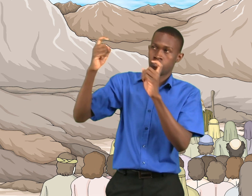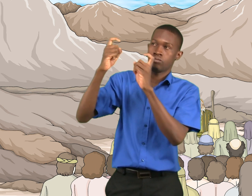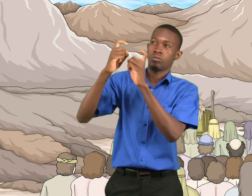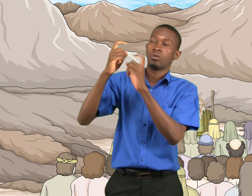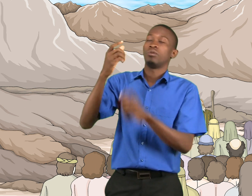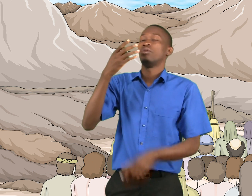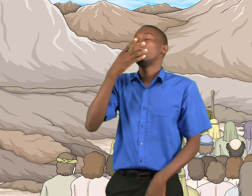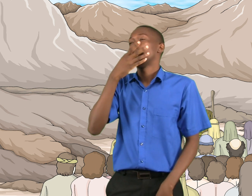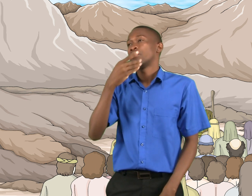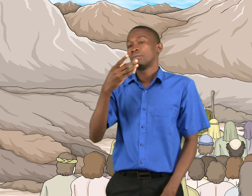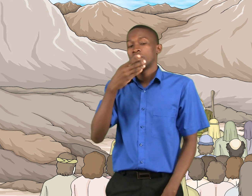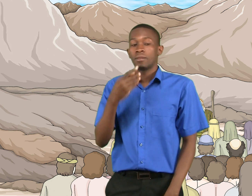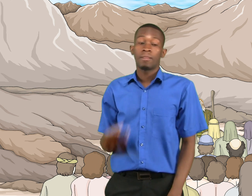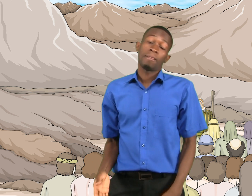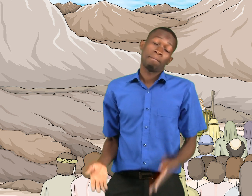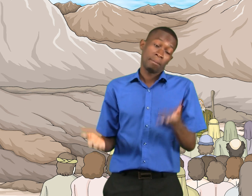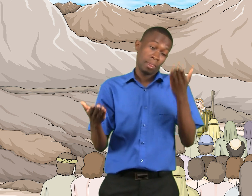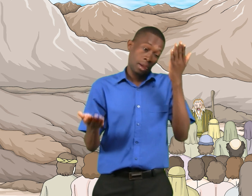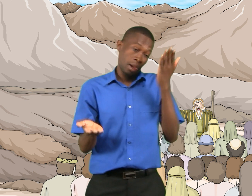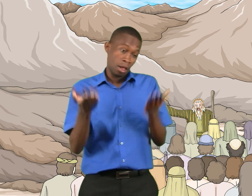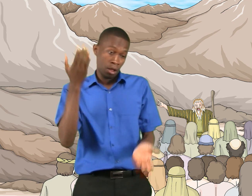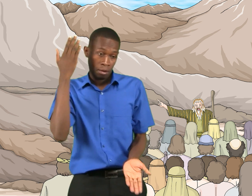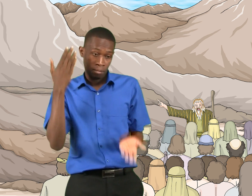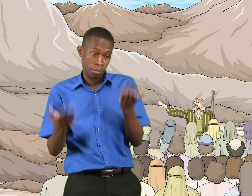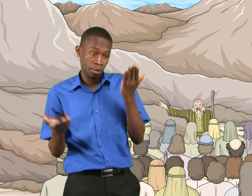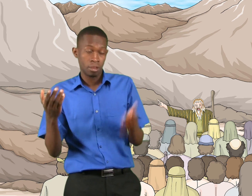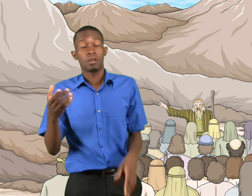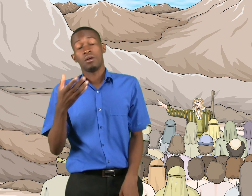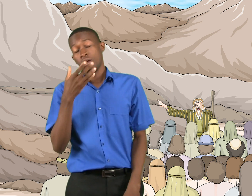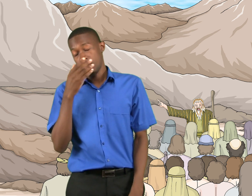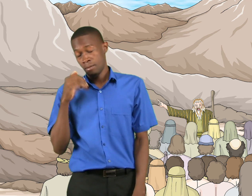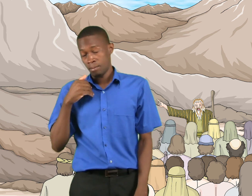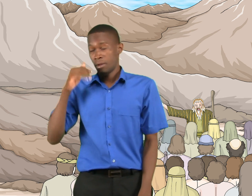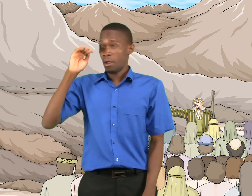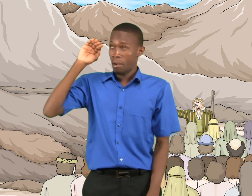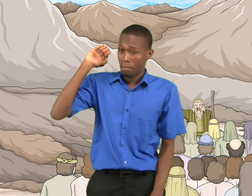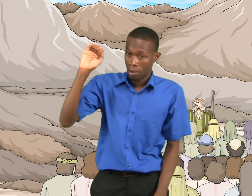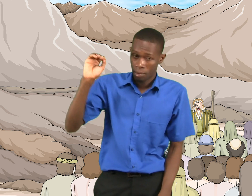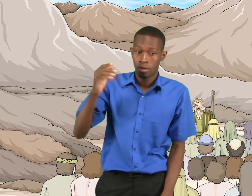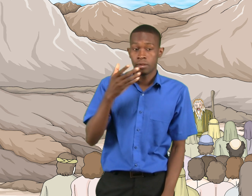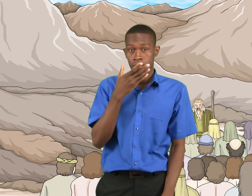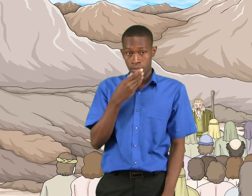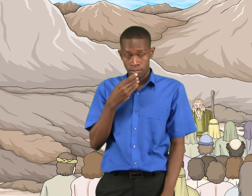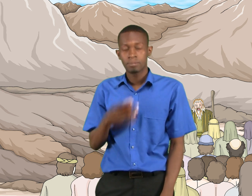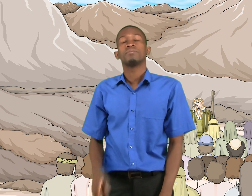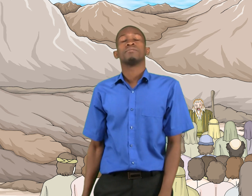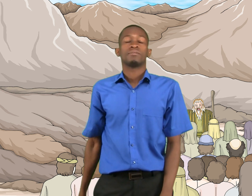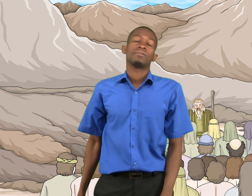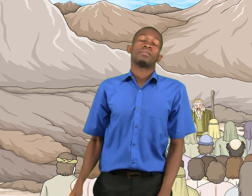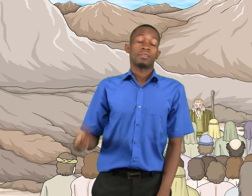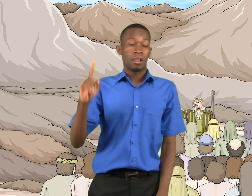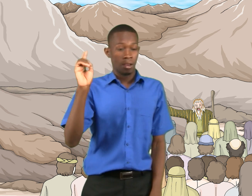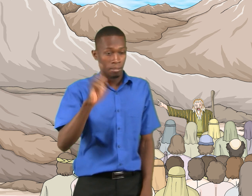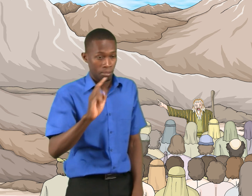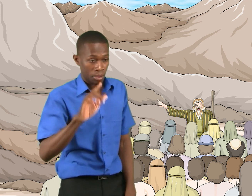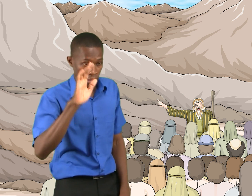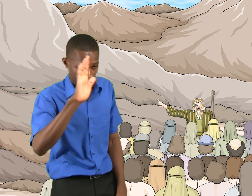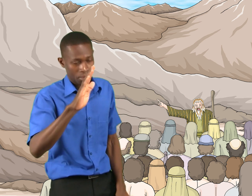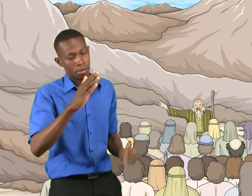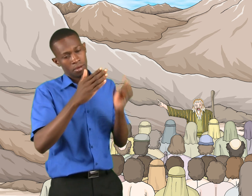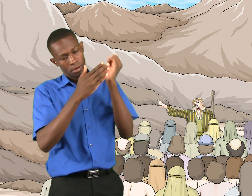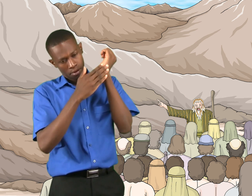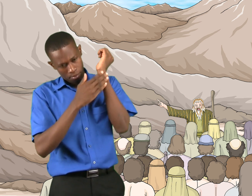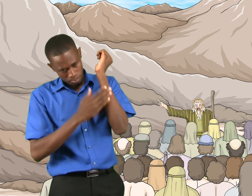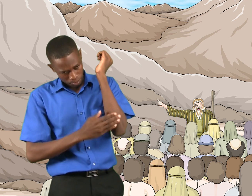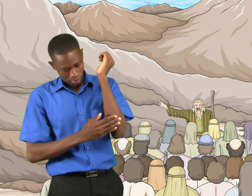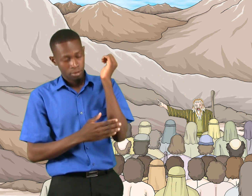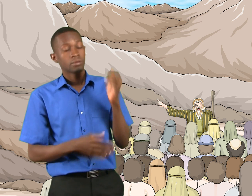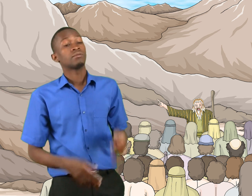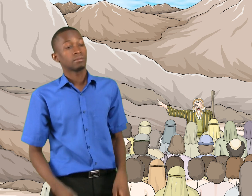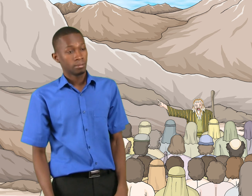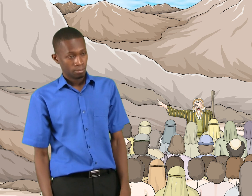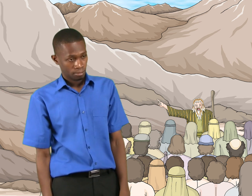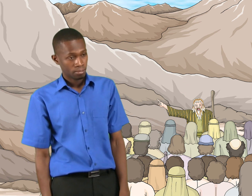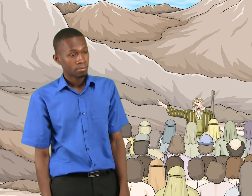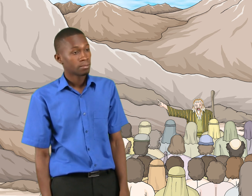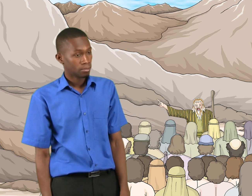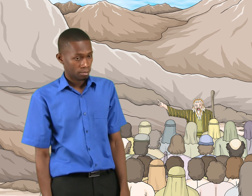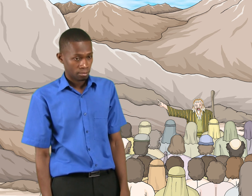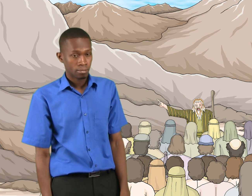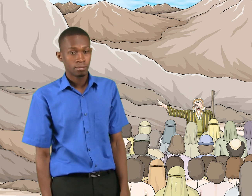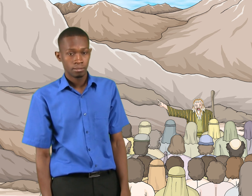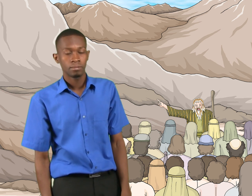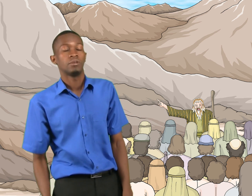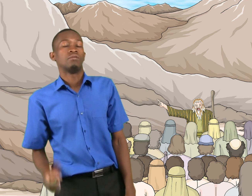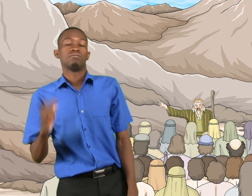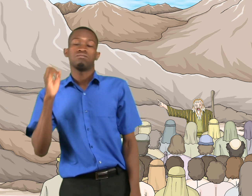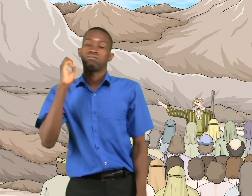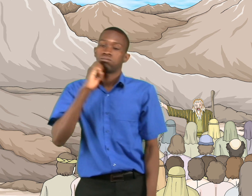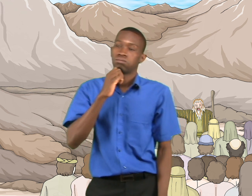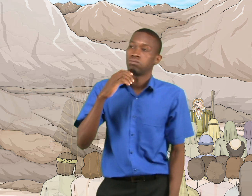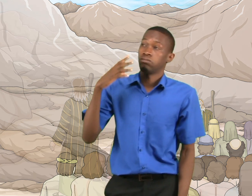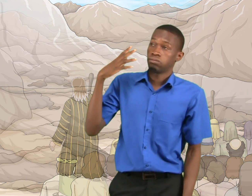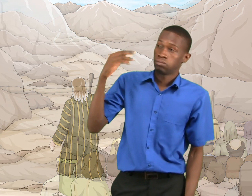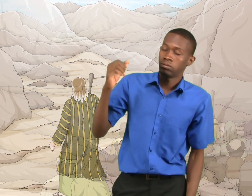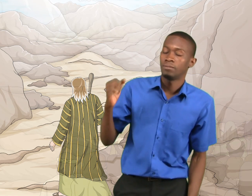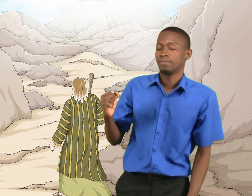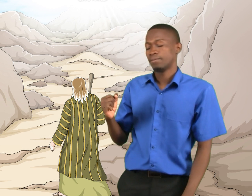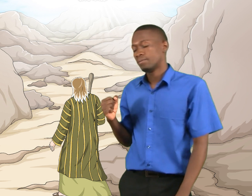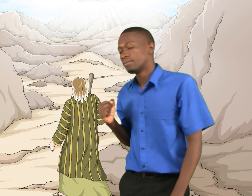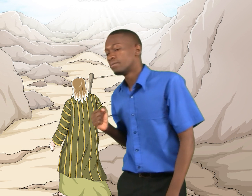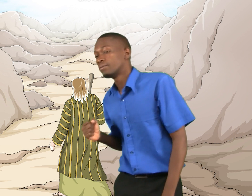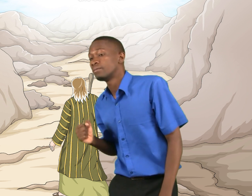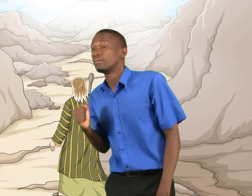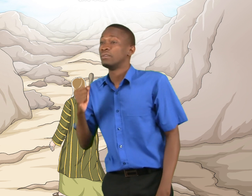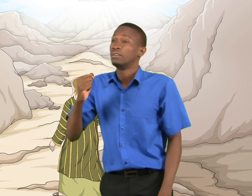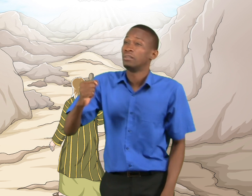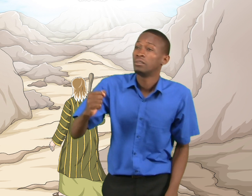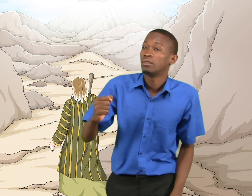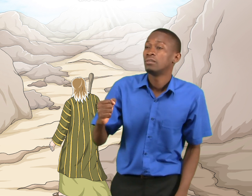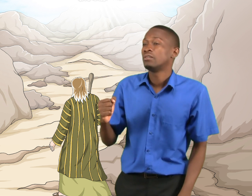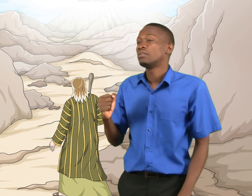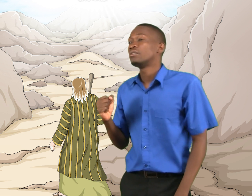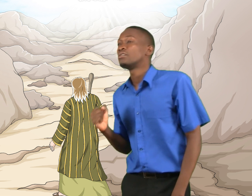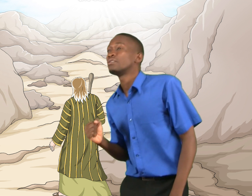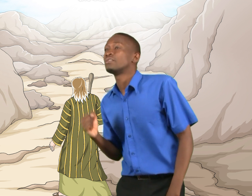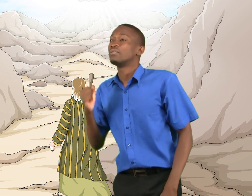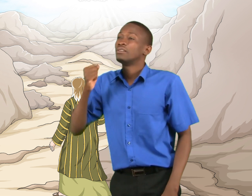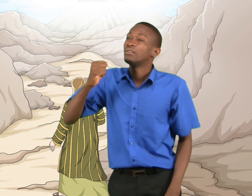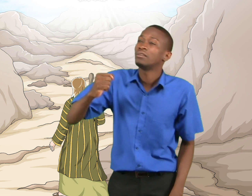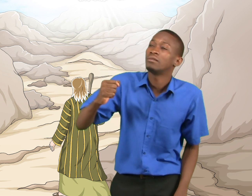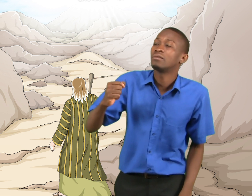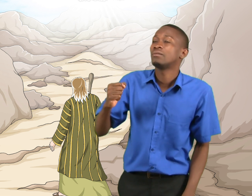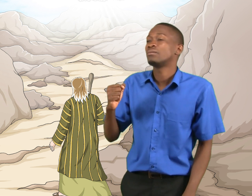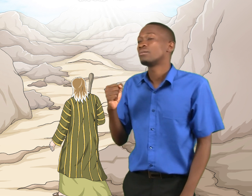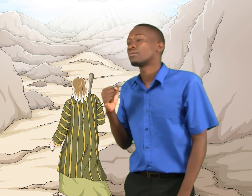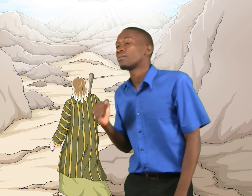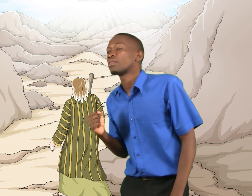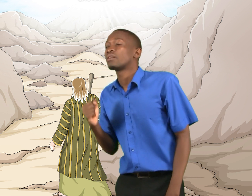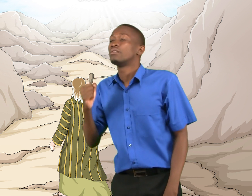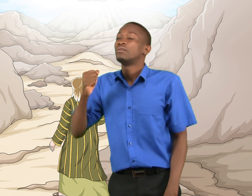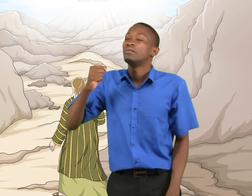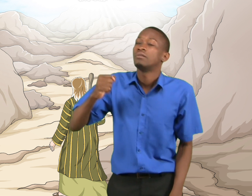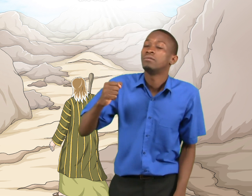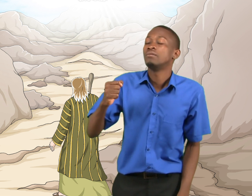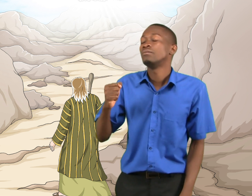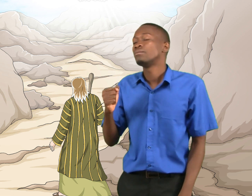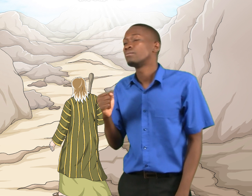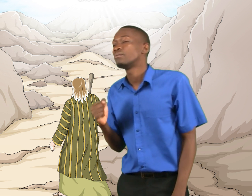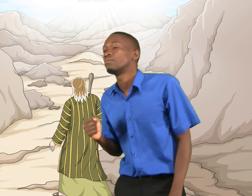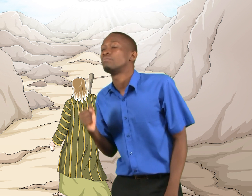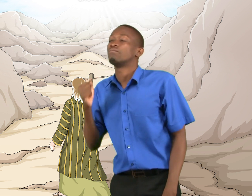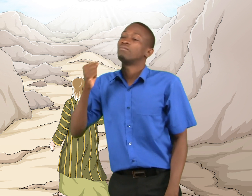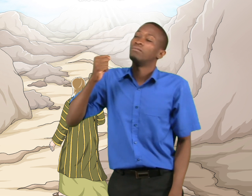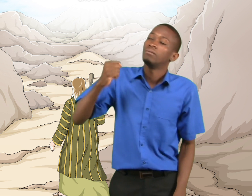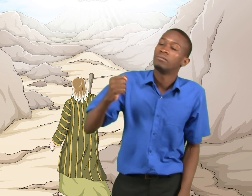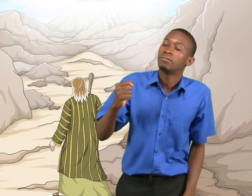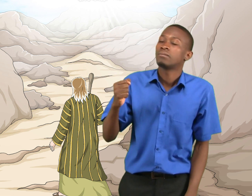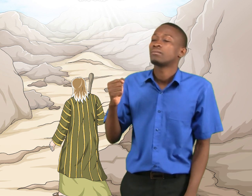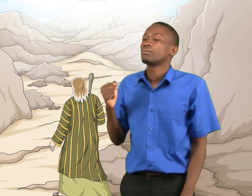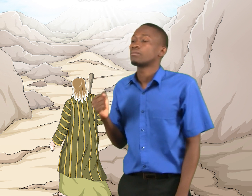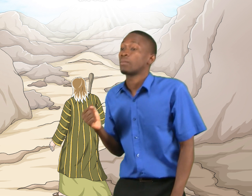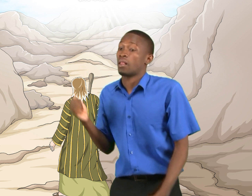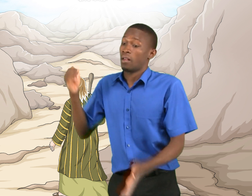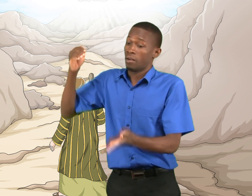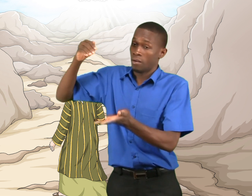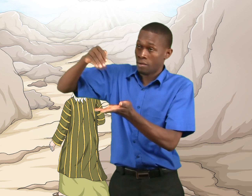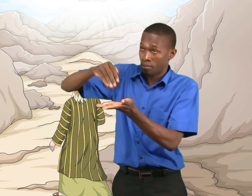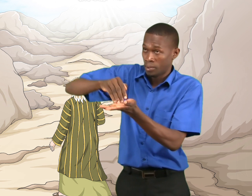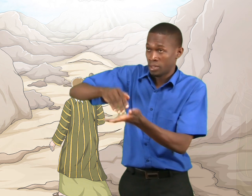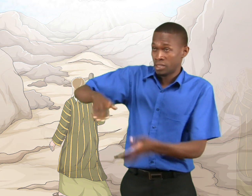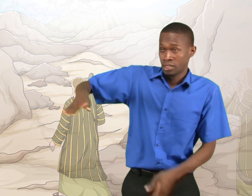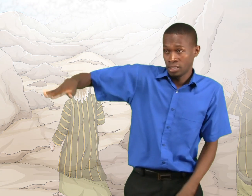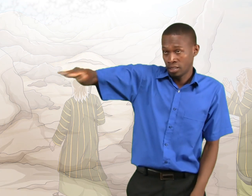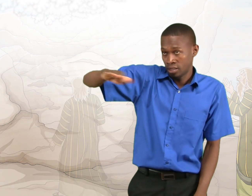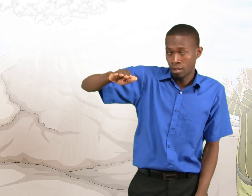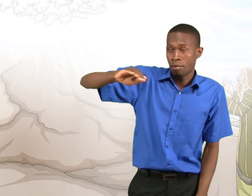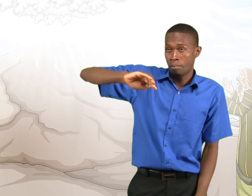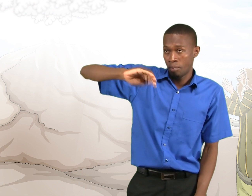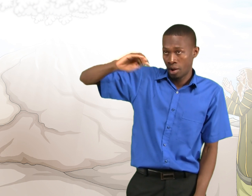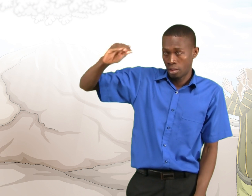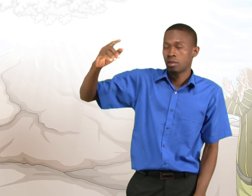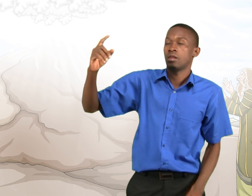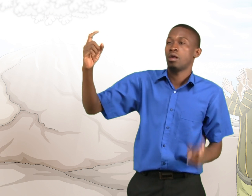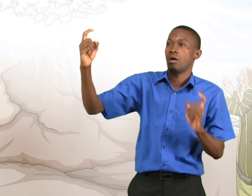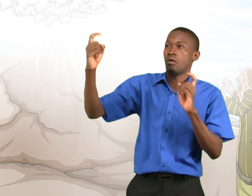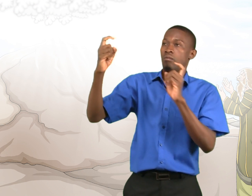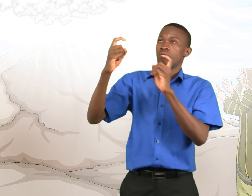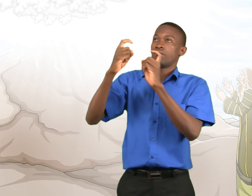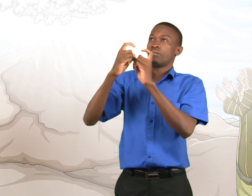Now I will go up to the LORD; perhaps I can make atonement for your sin.”